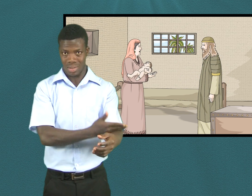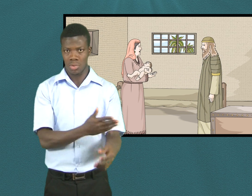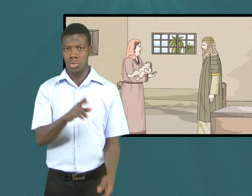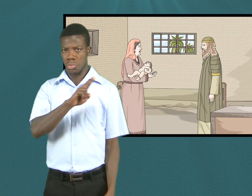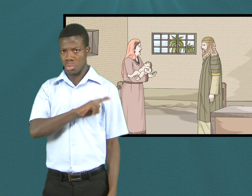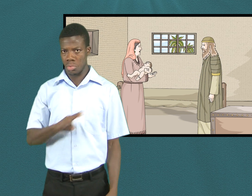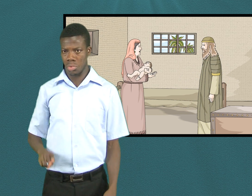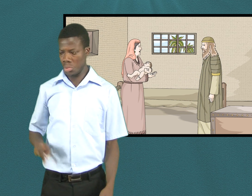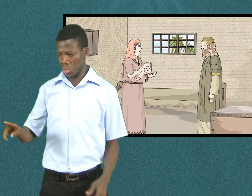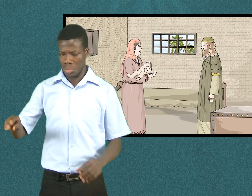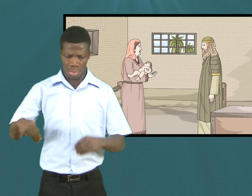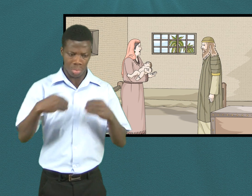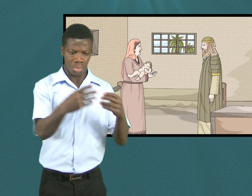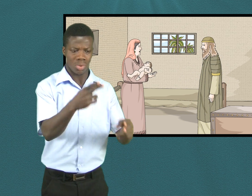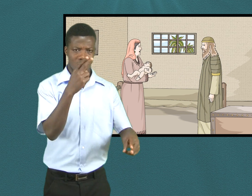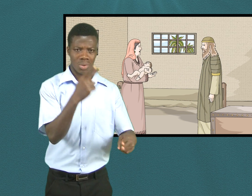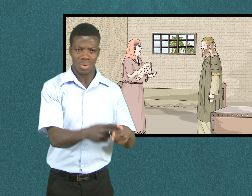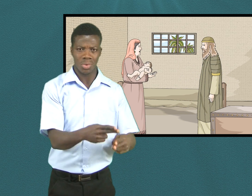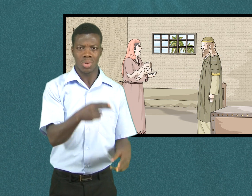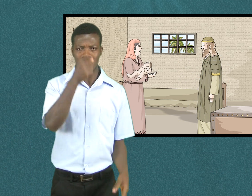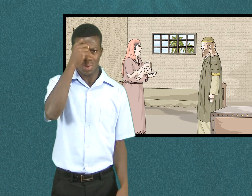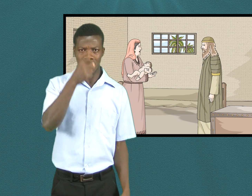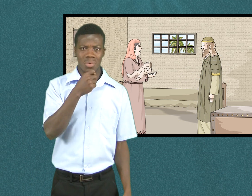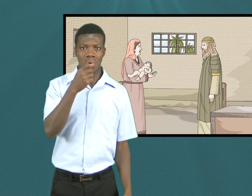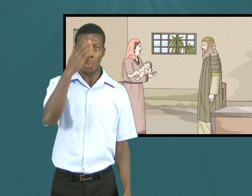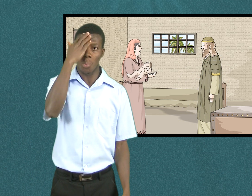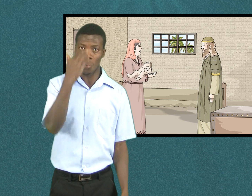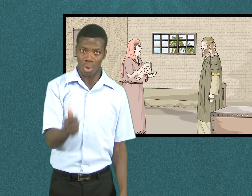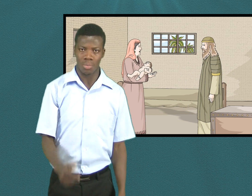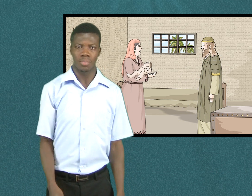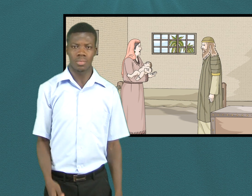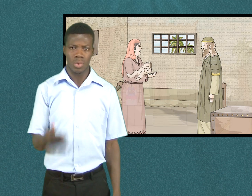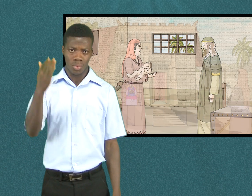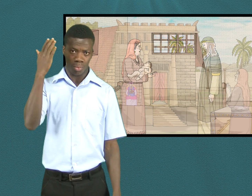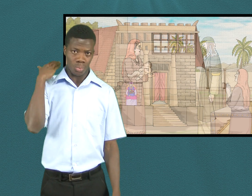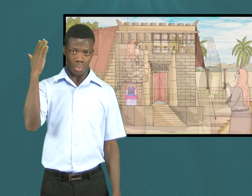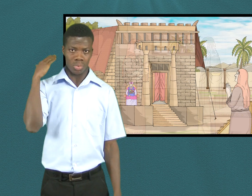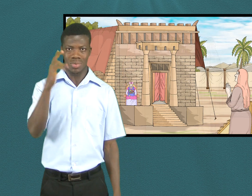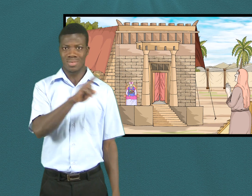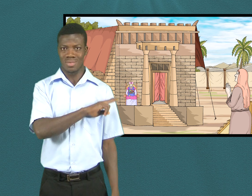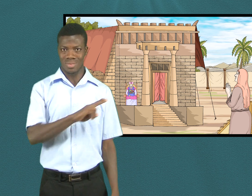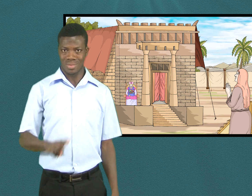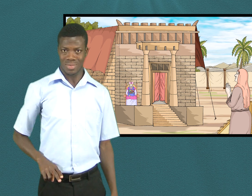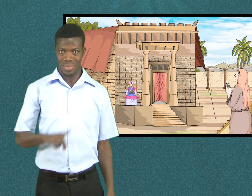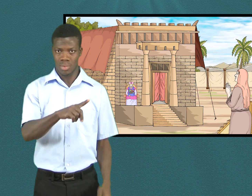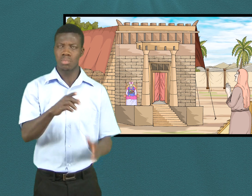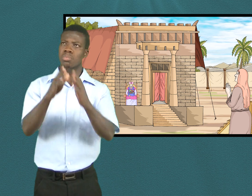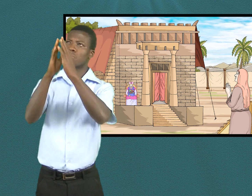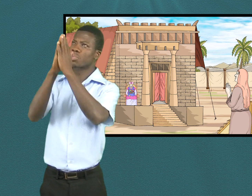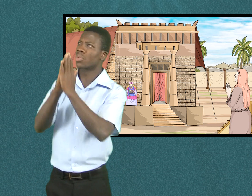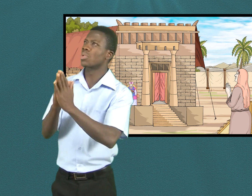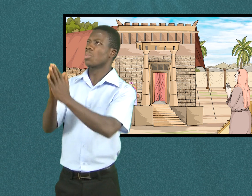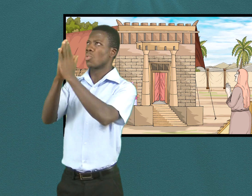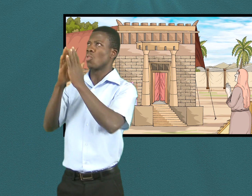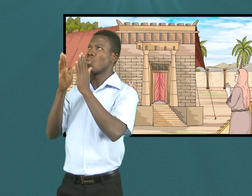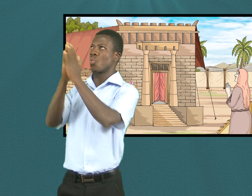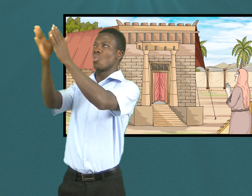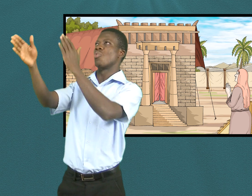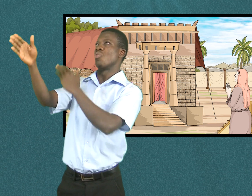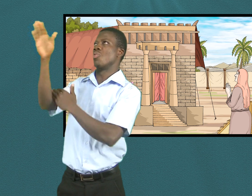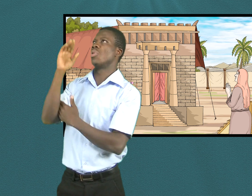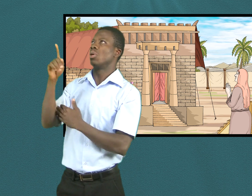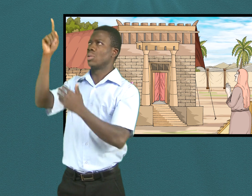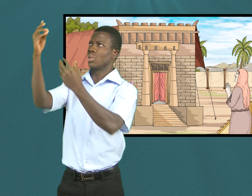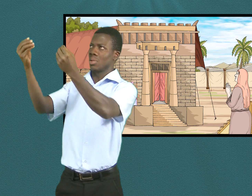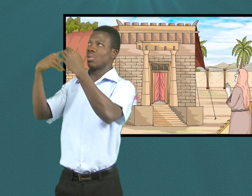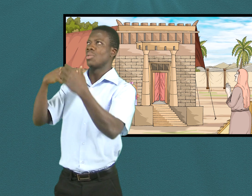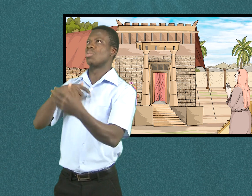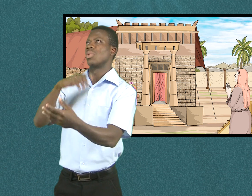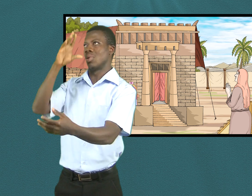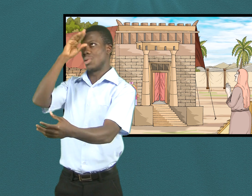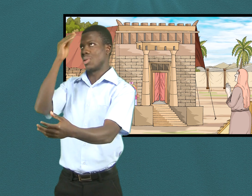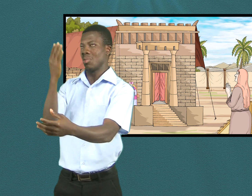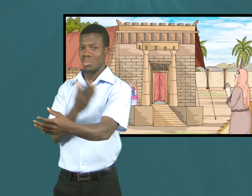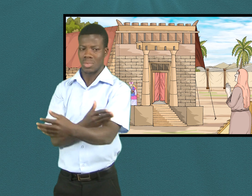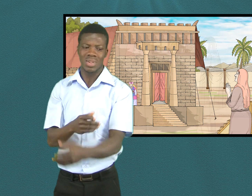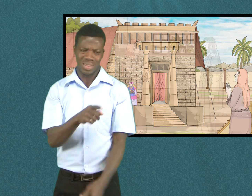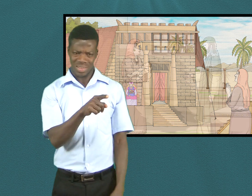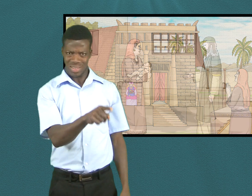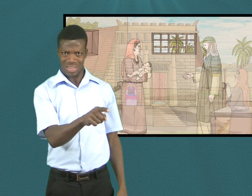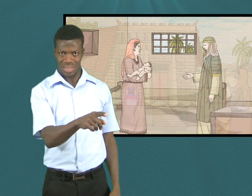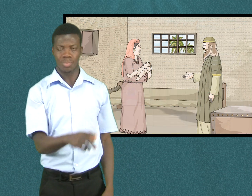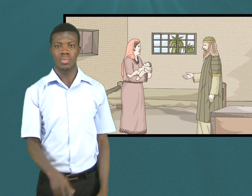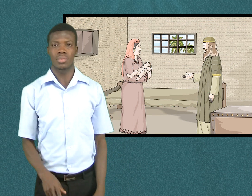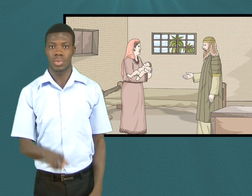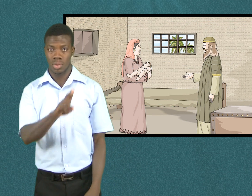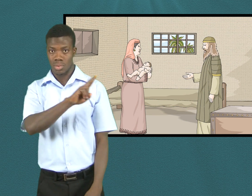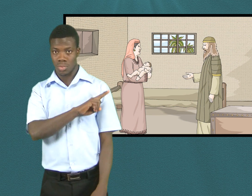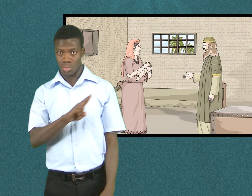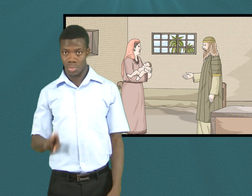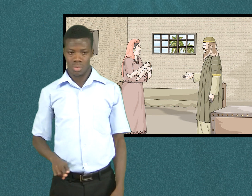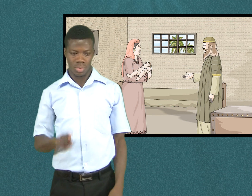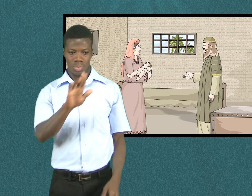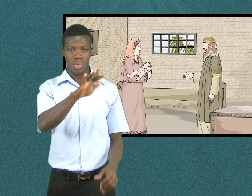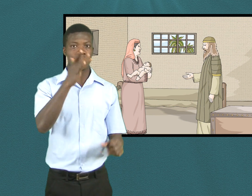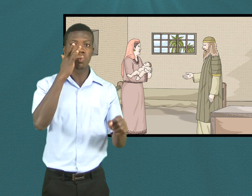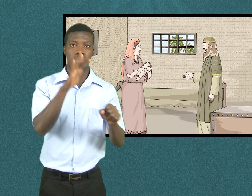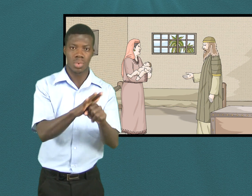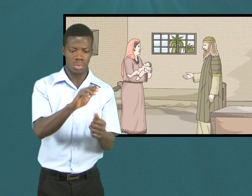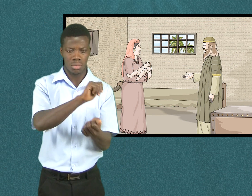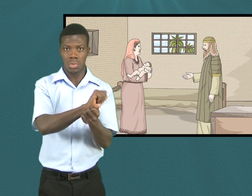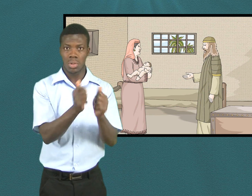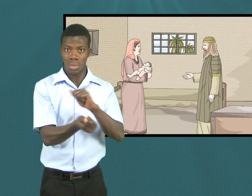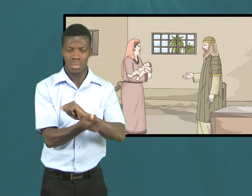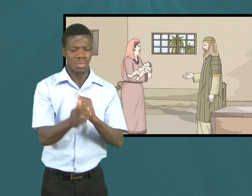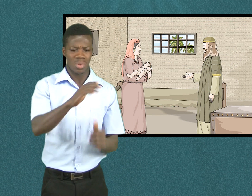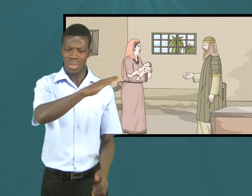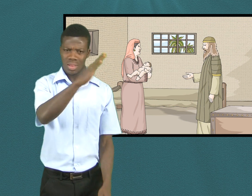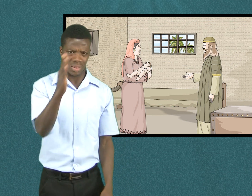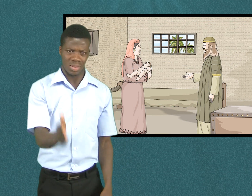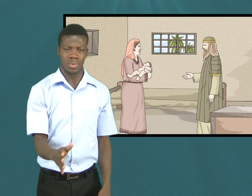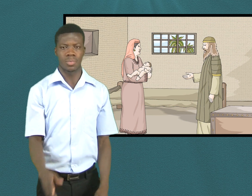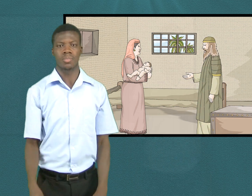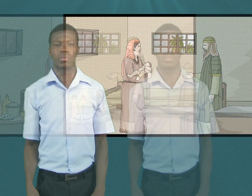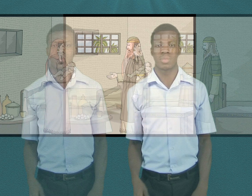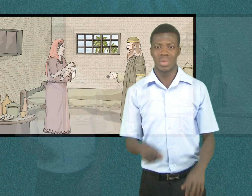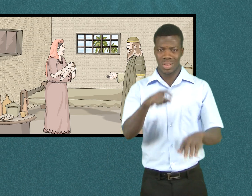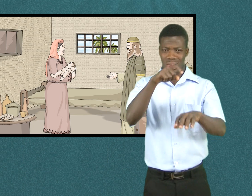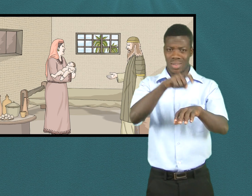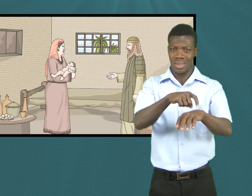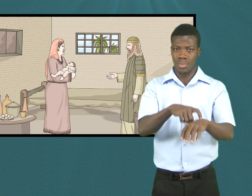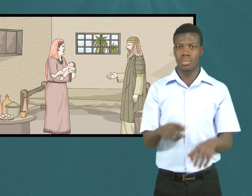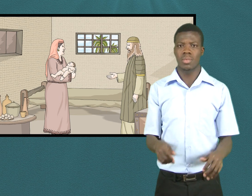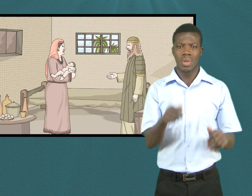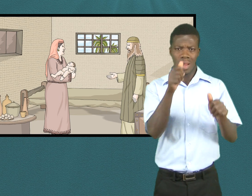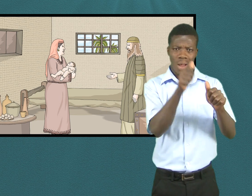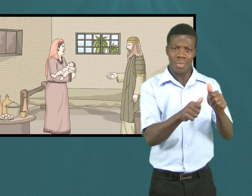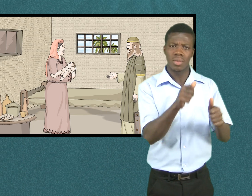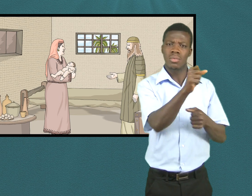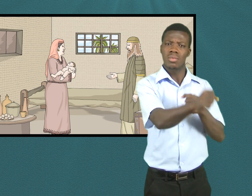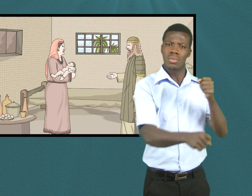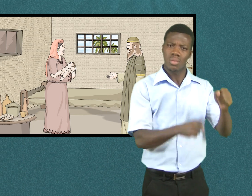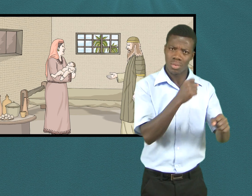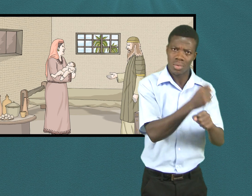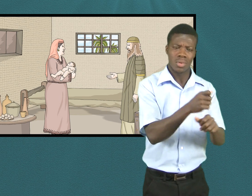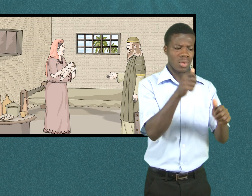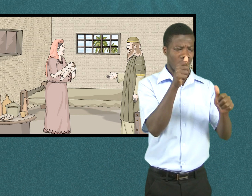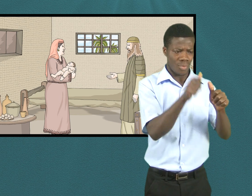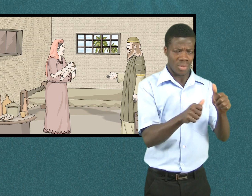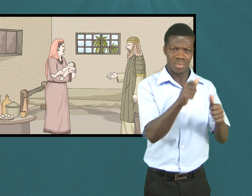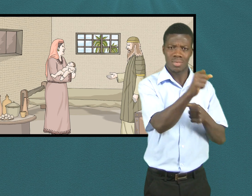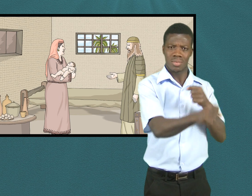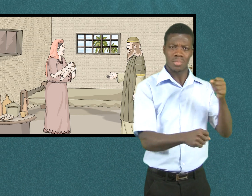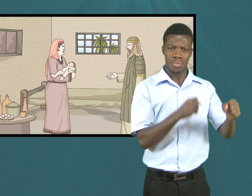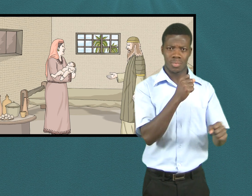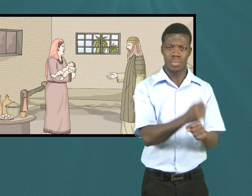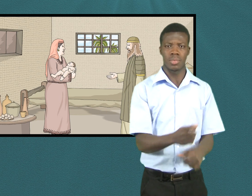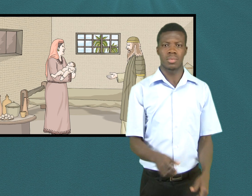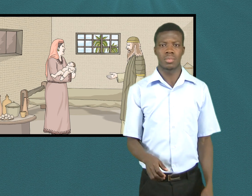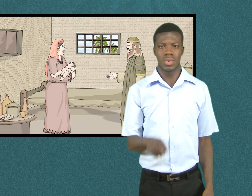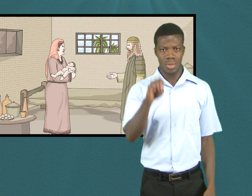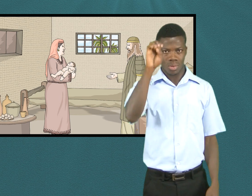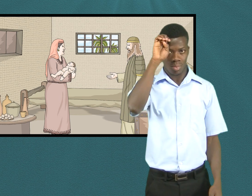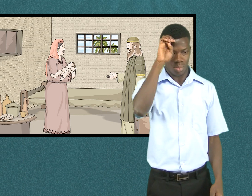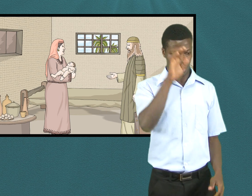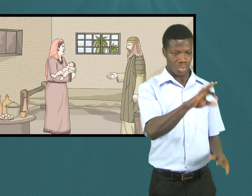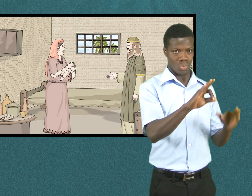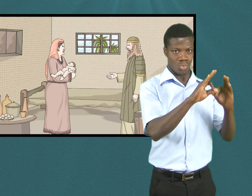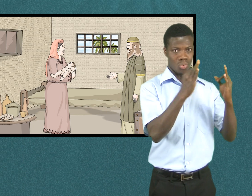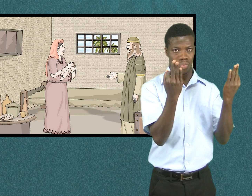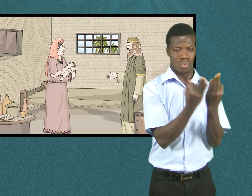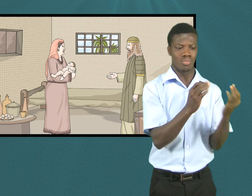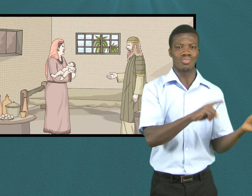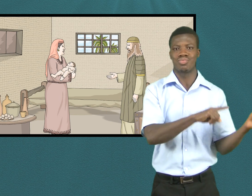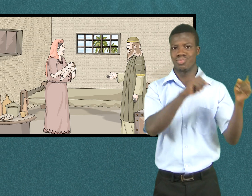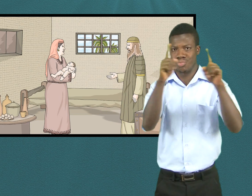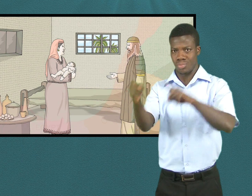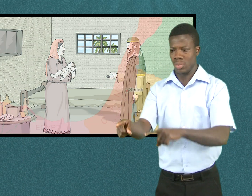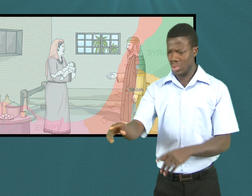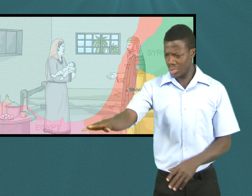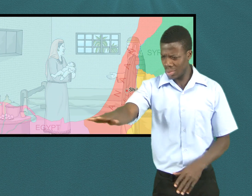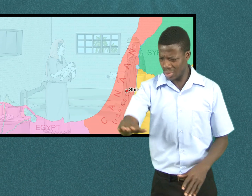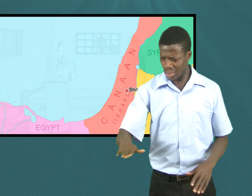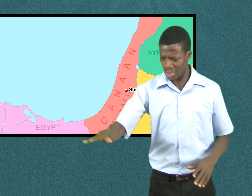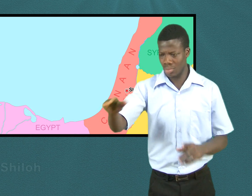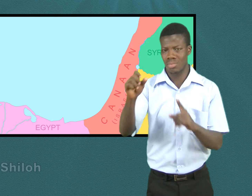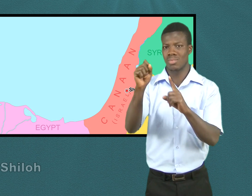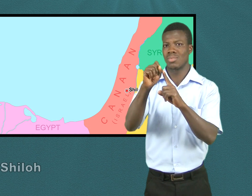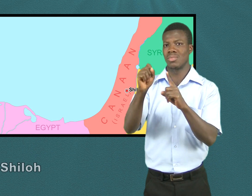She named him Samuel, saying, “Because I have asked for him from the LORD.”